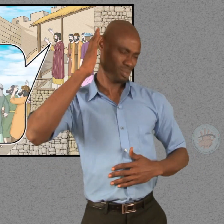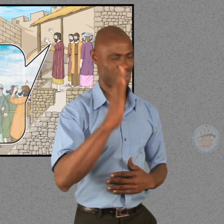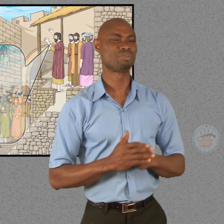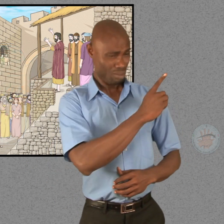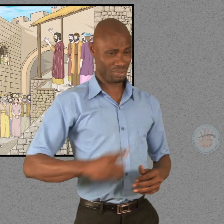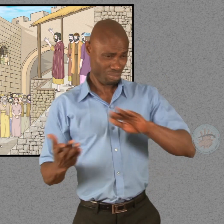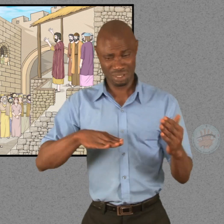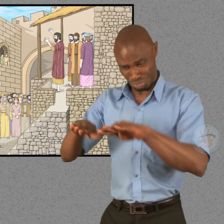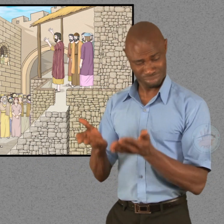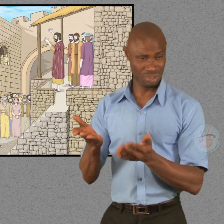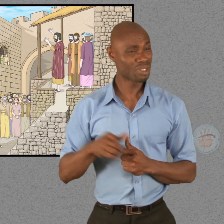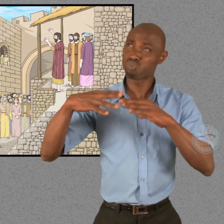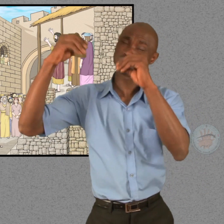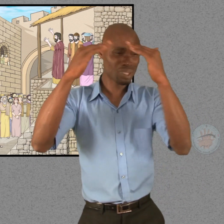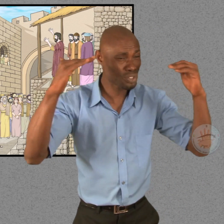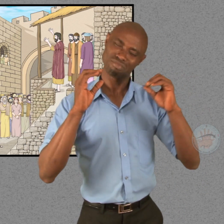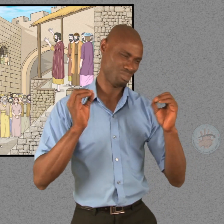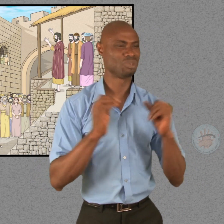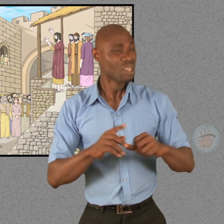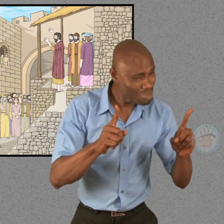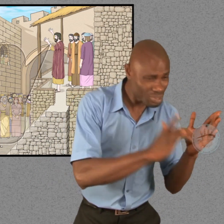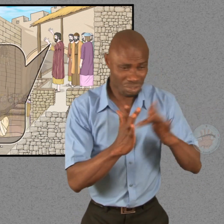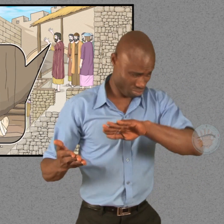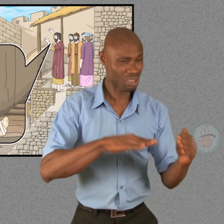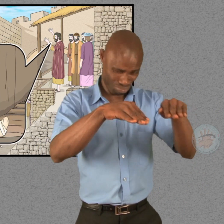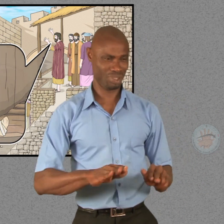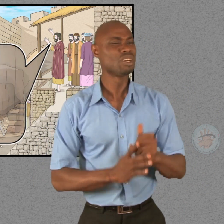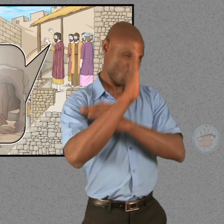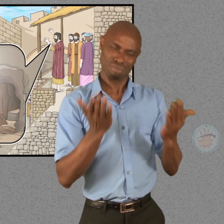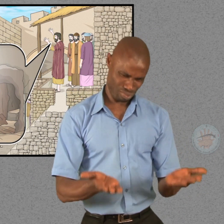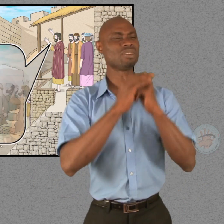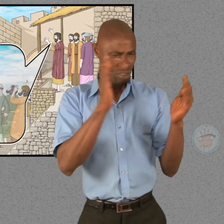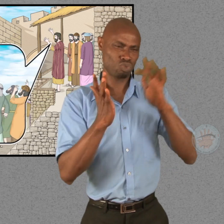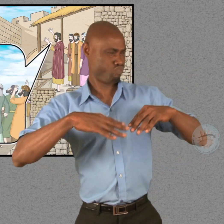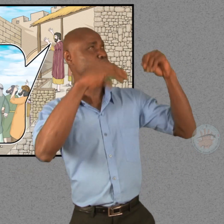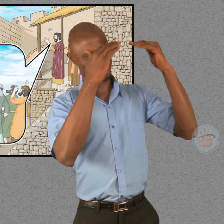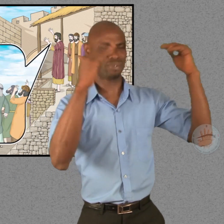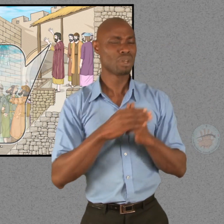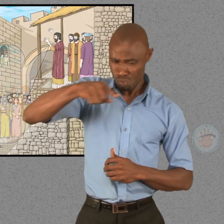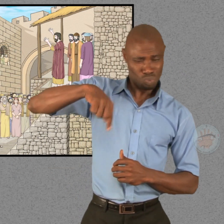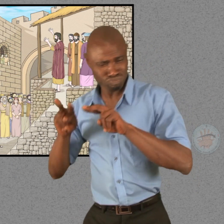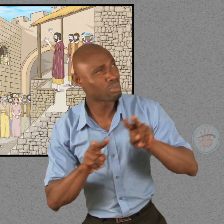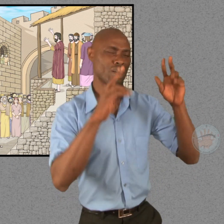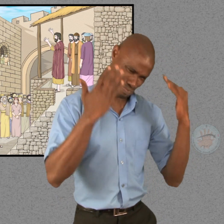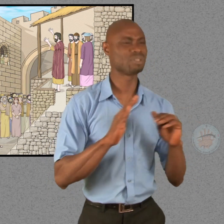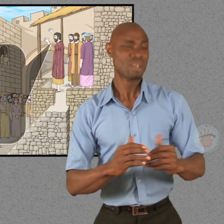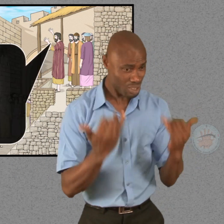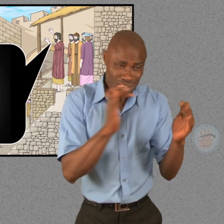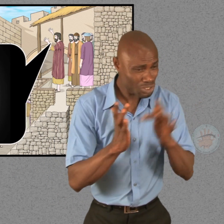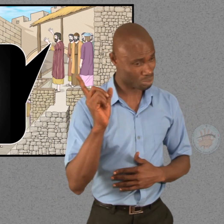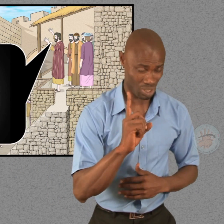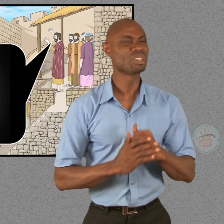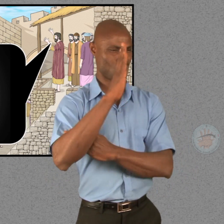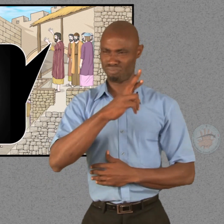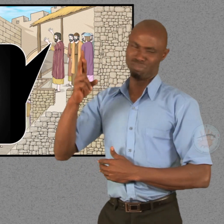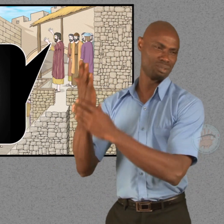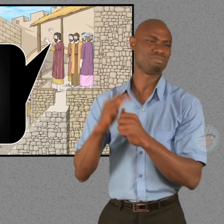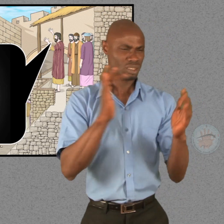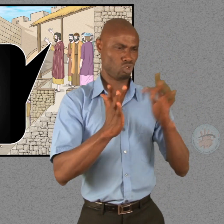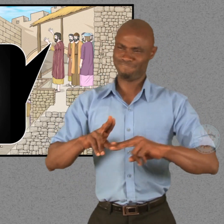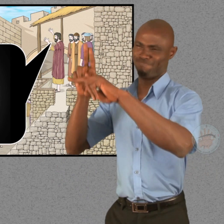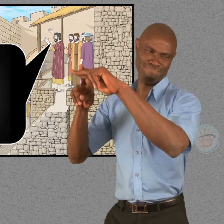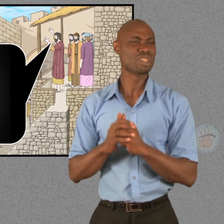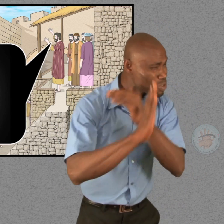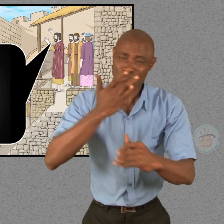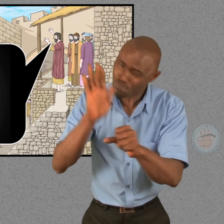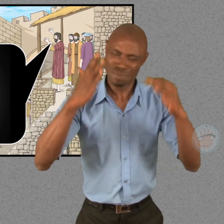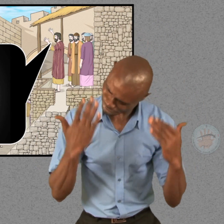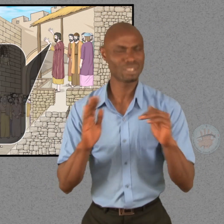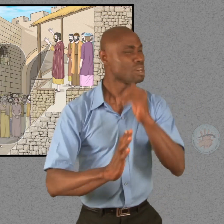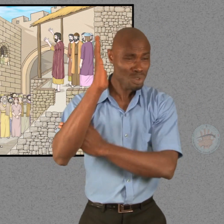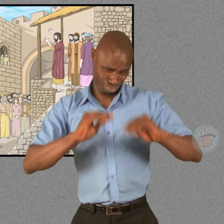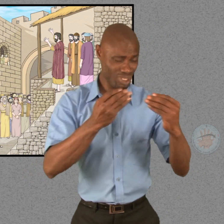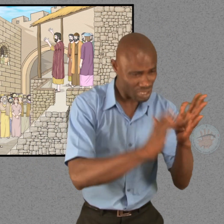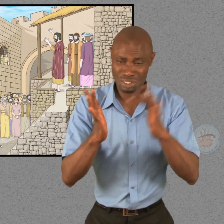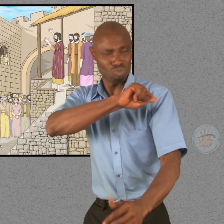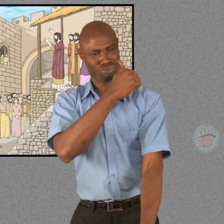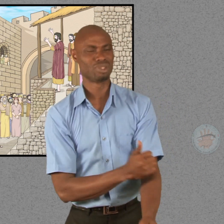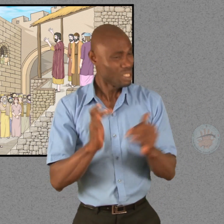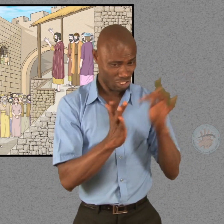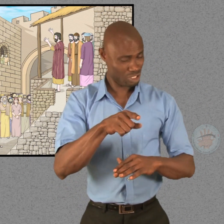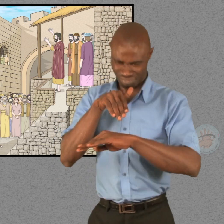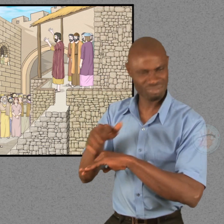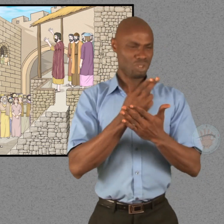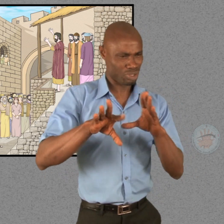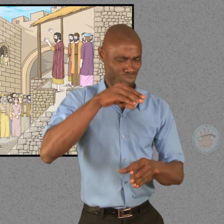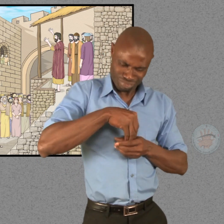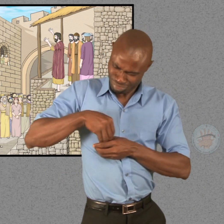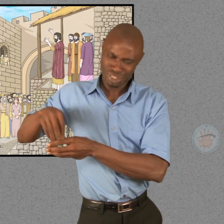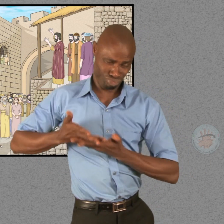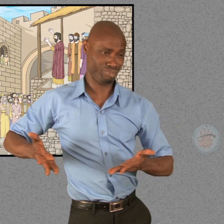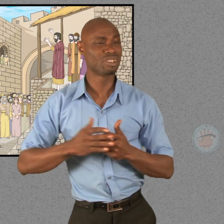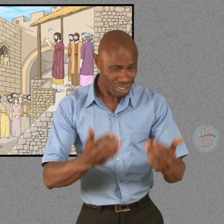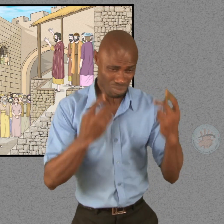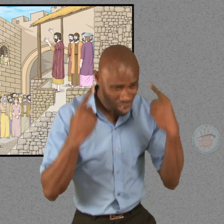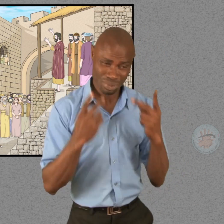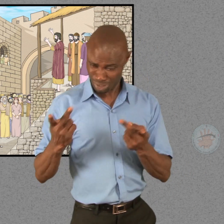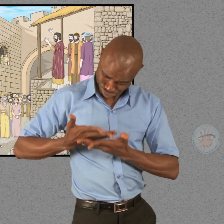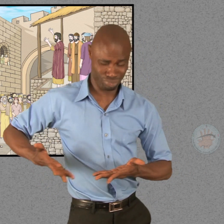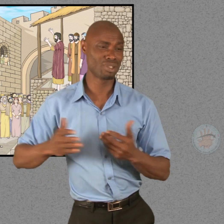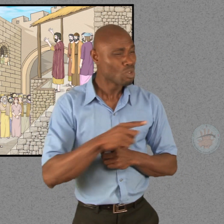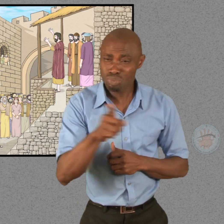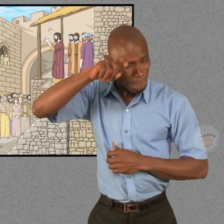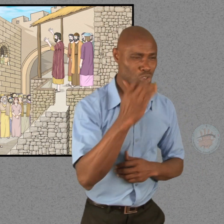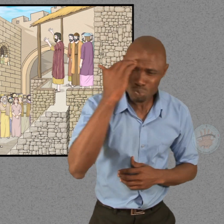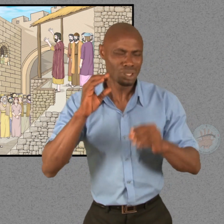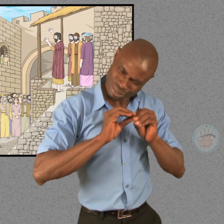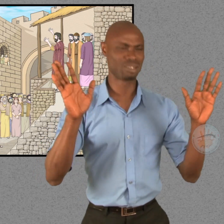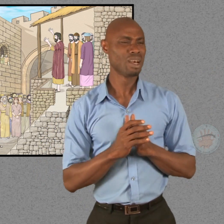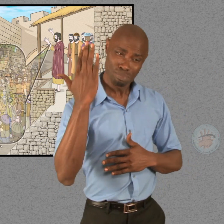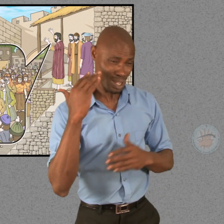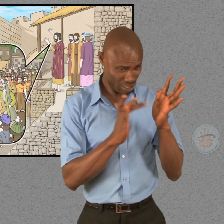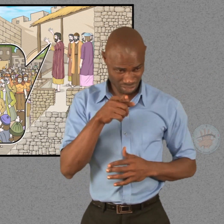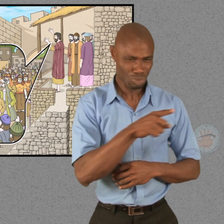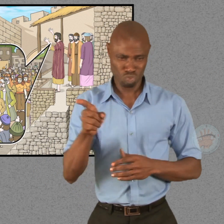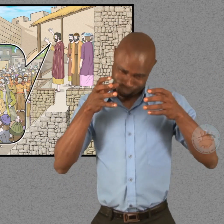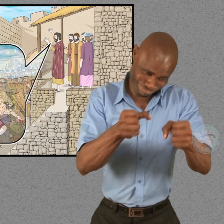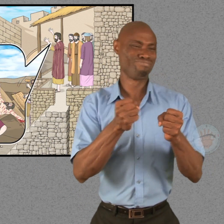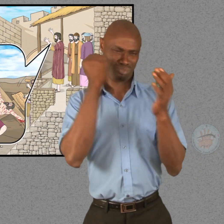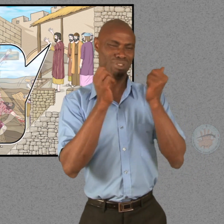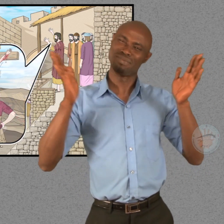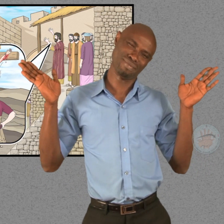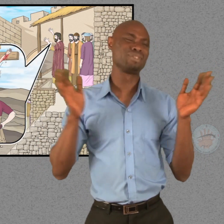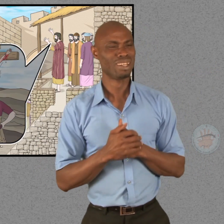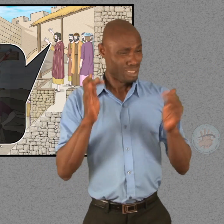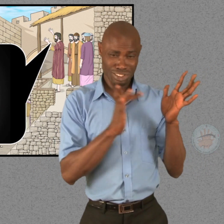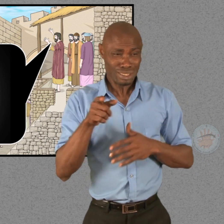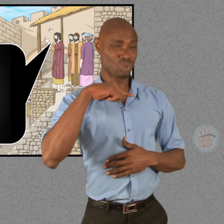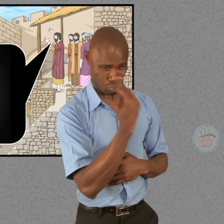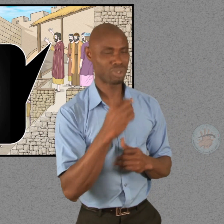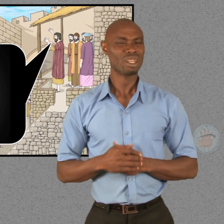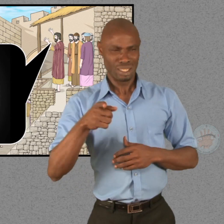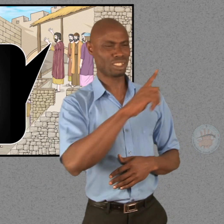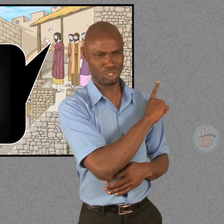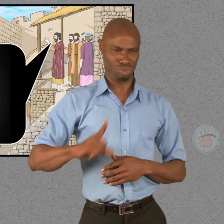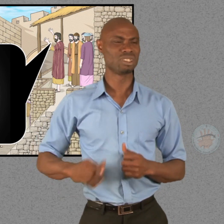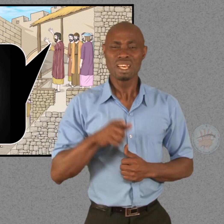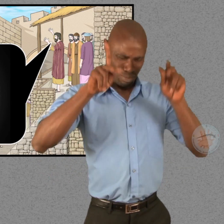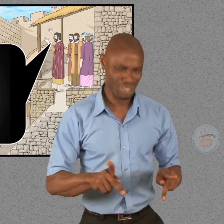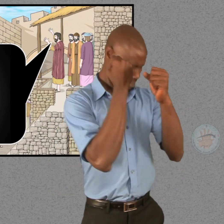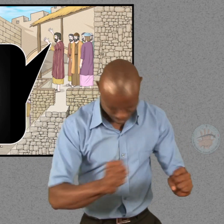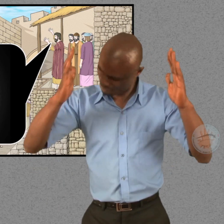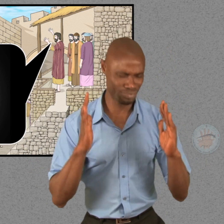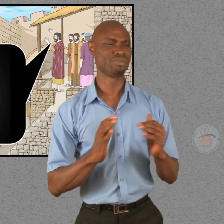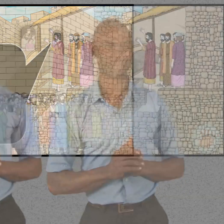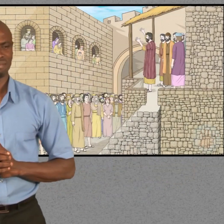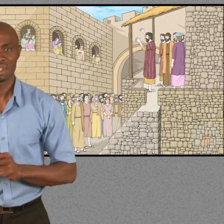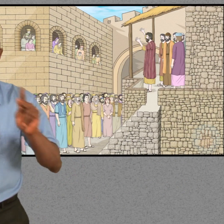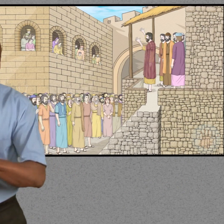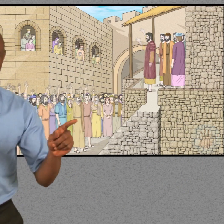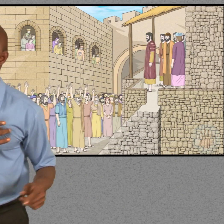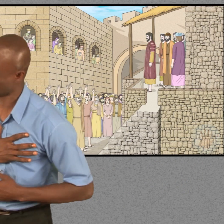For David did not ascend into heaven, but he himself says: ‘The Lord said to my Lord, “Sit at My right hand until I make Your enemies a footstool for Your feet.”’ Therefore let all Israel know with certainty that God has made this Jesus, whom you crucified, both Lord and Christ!”